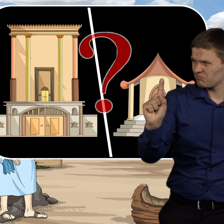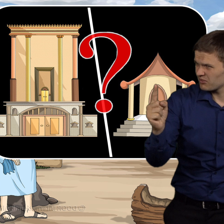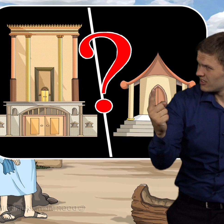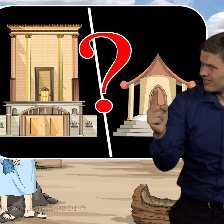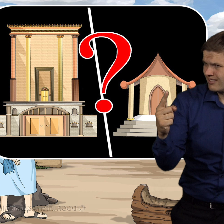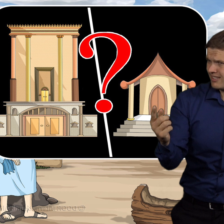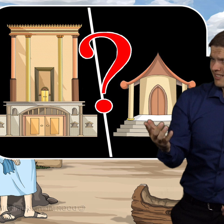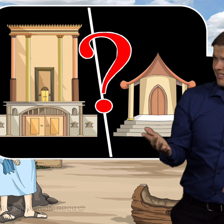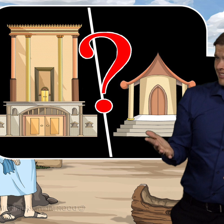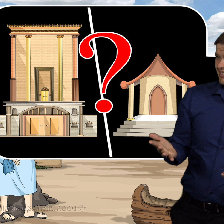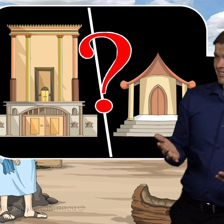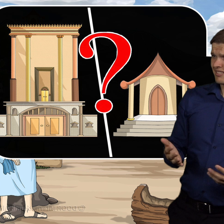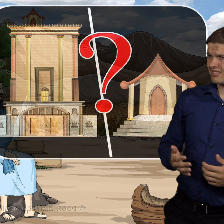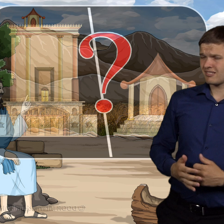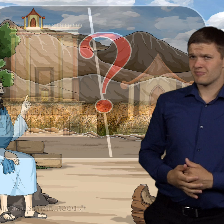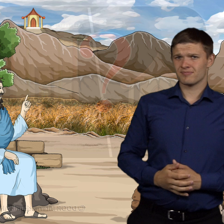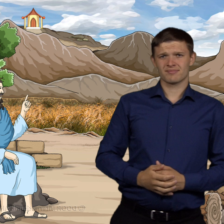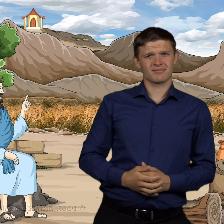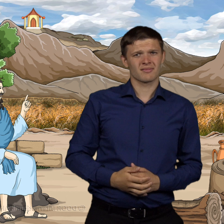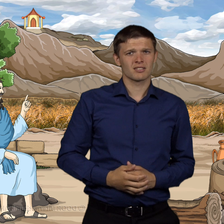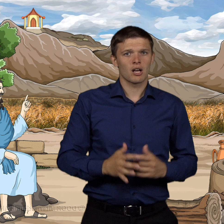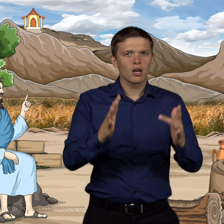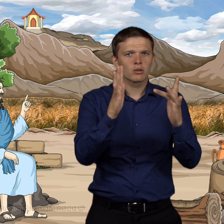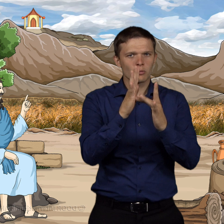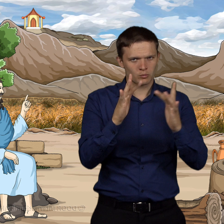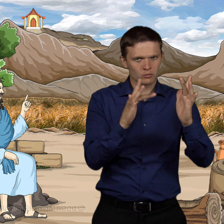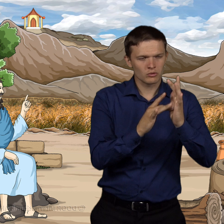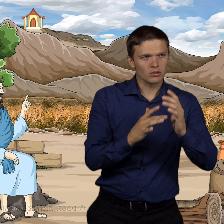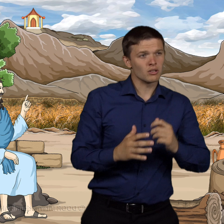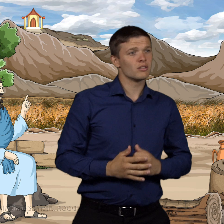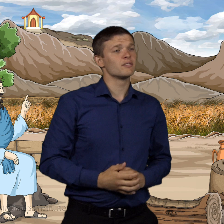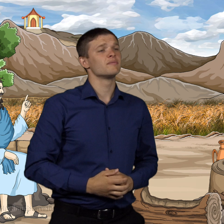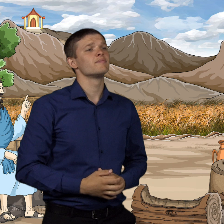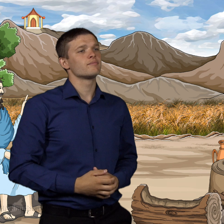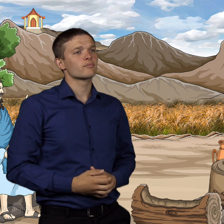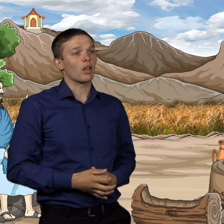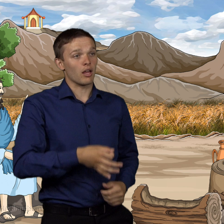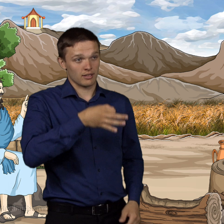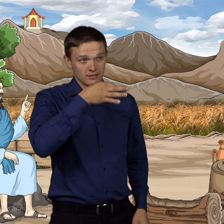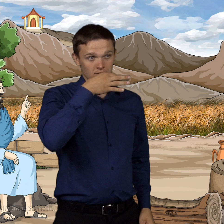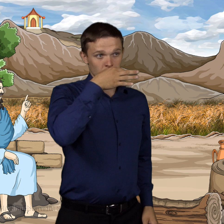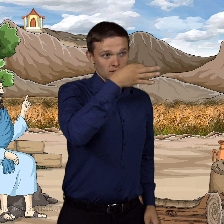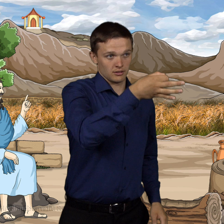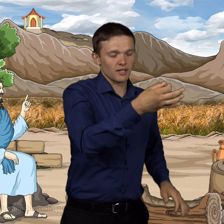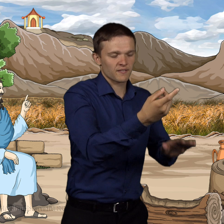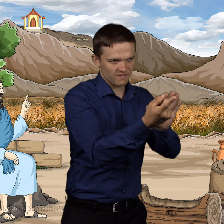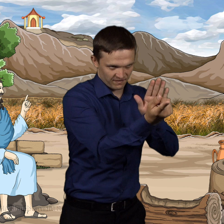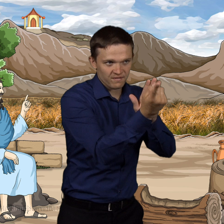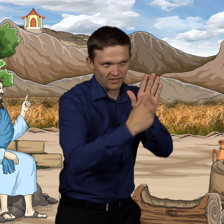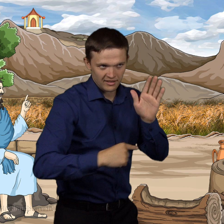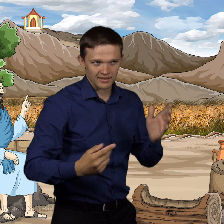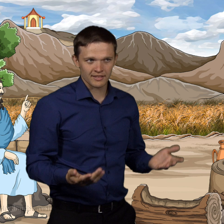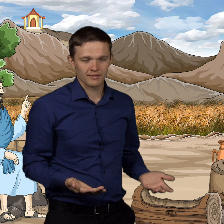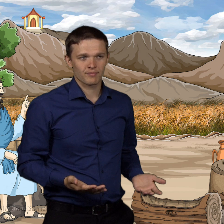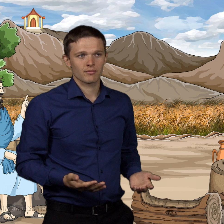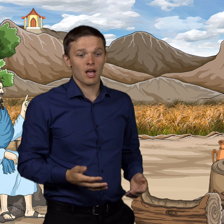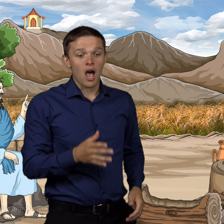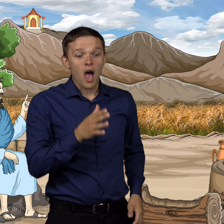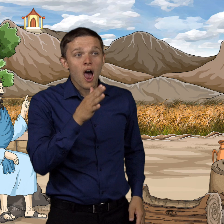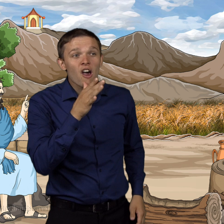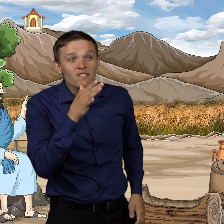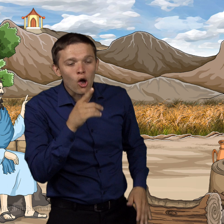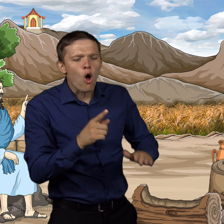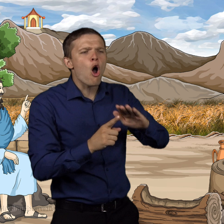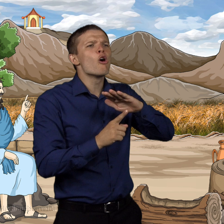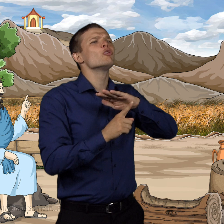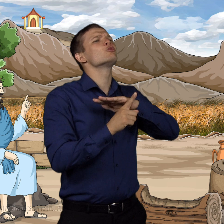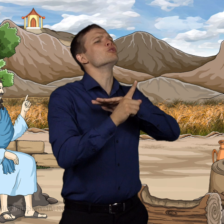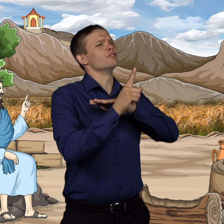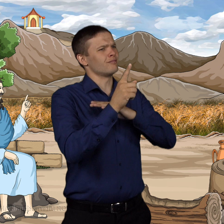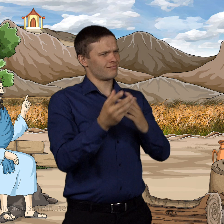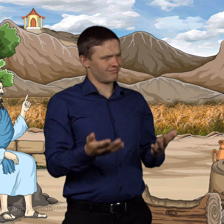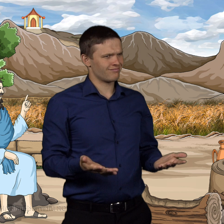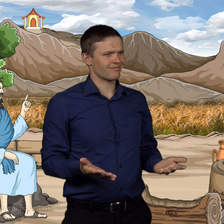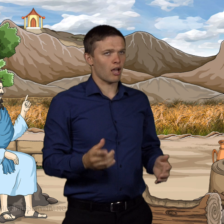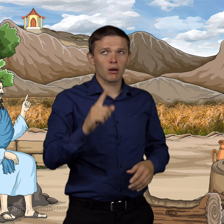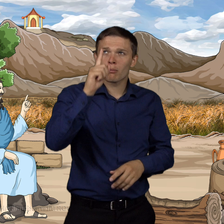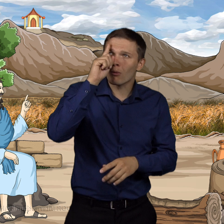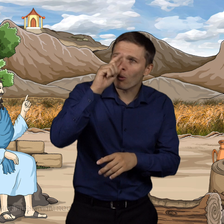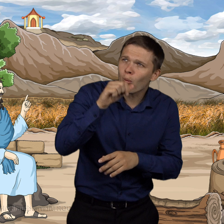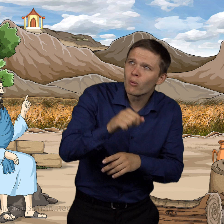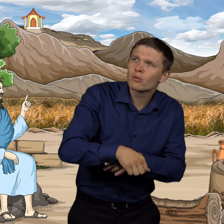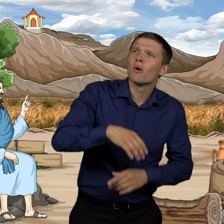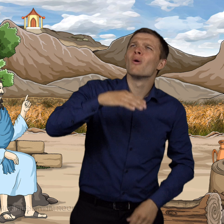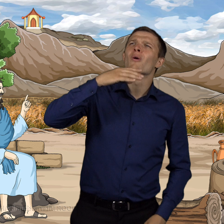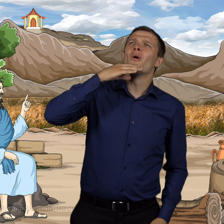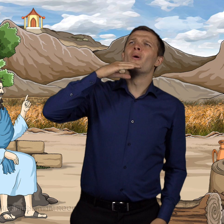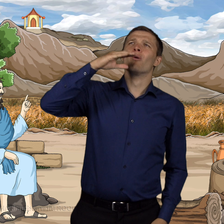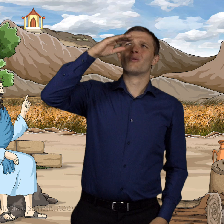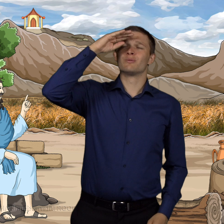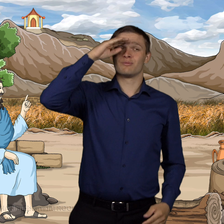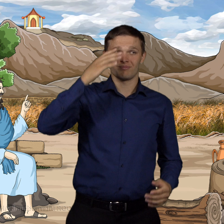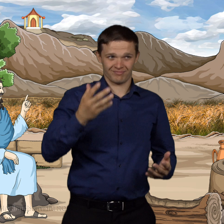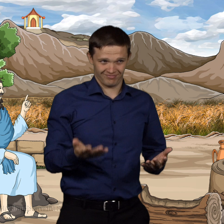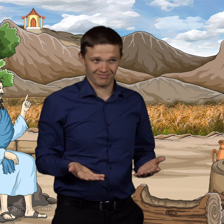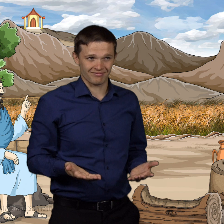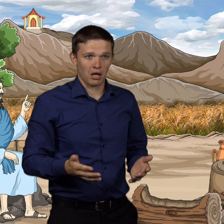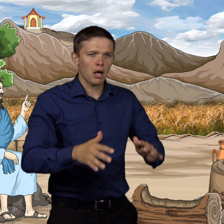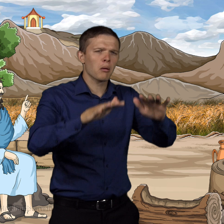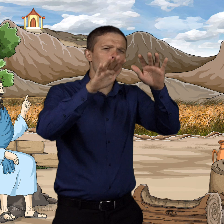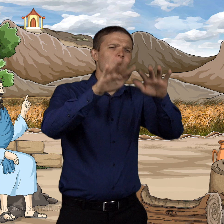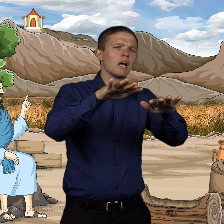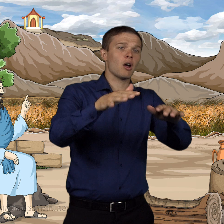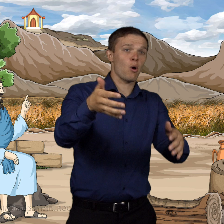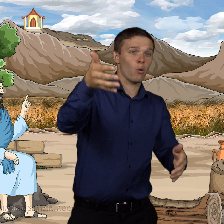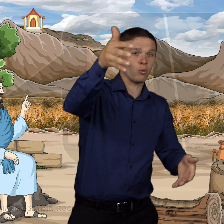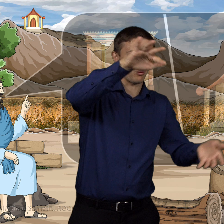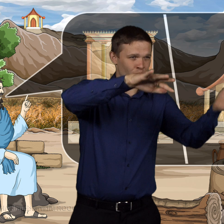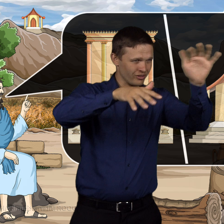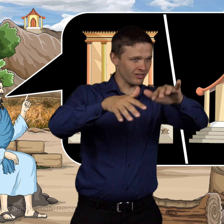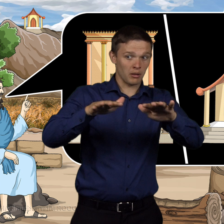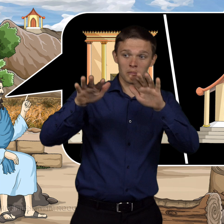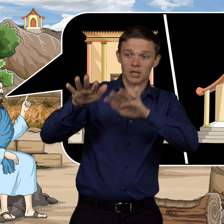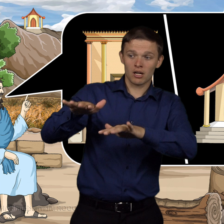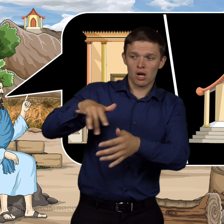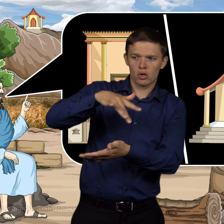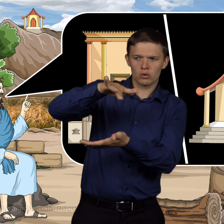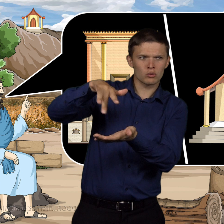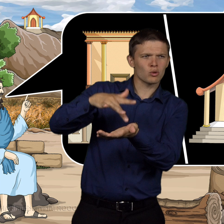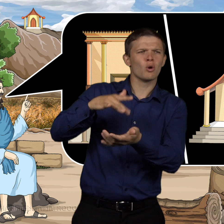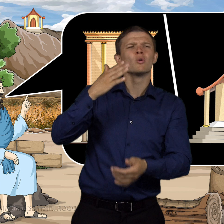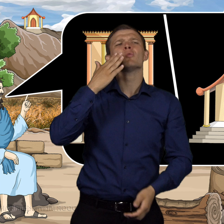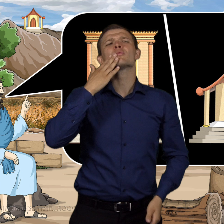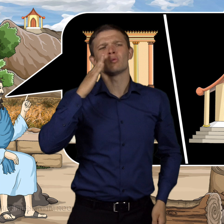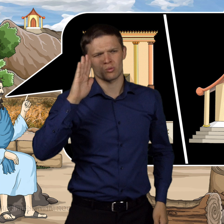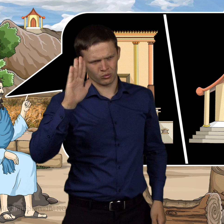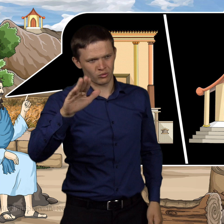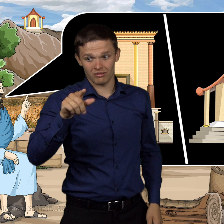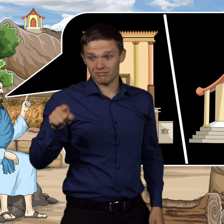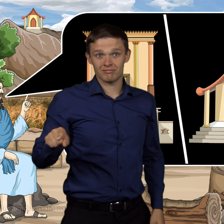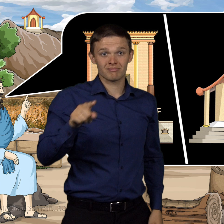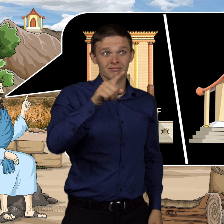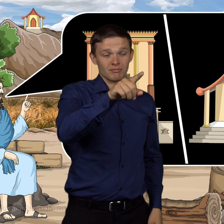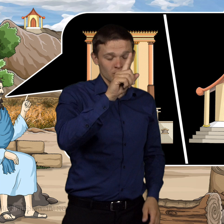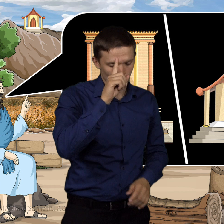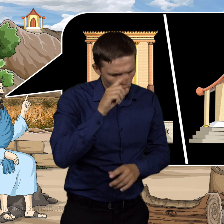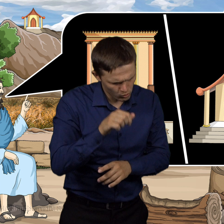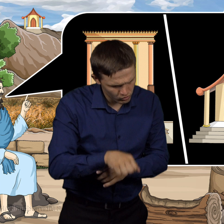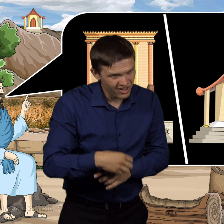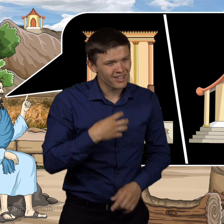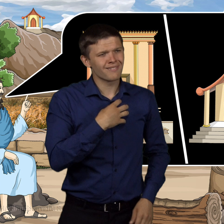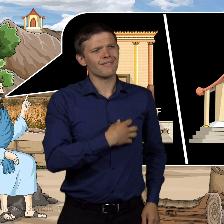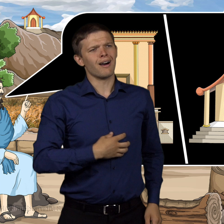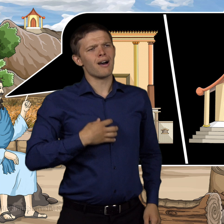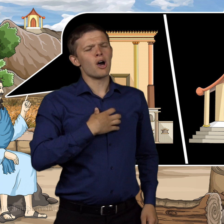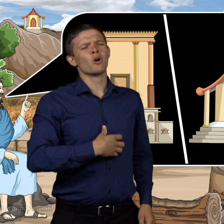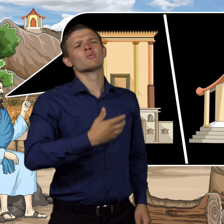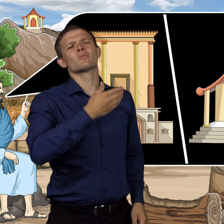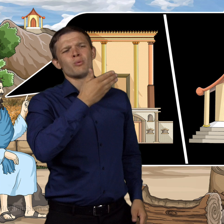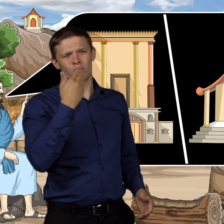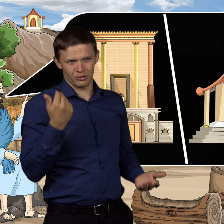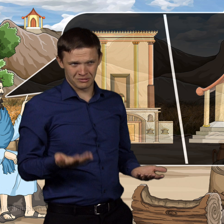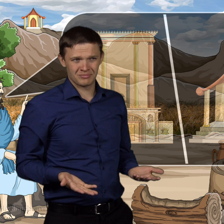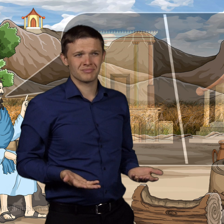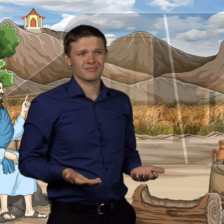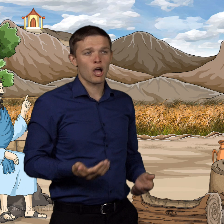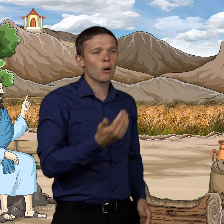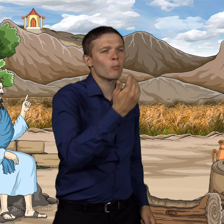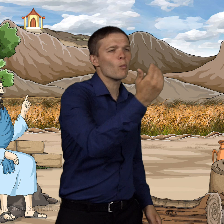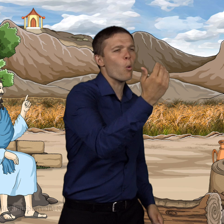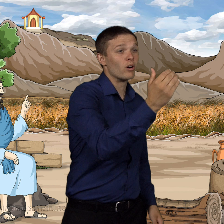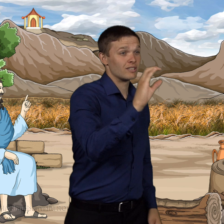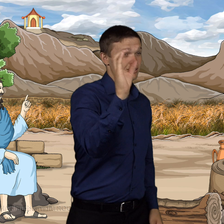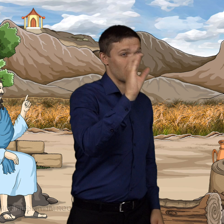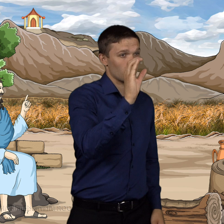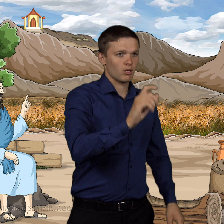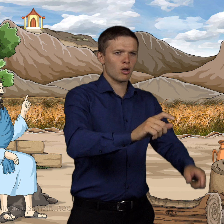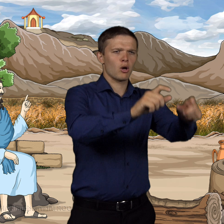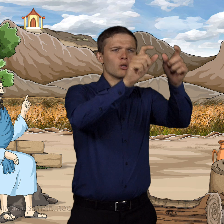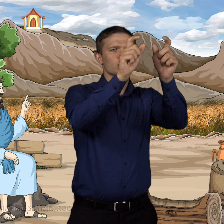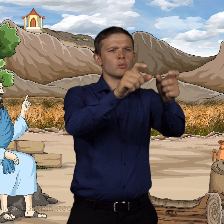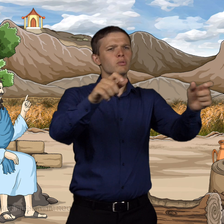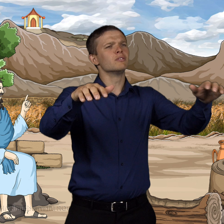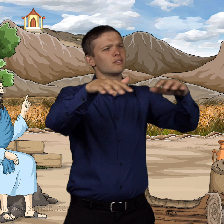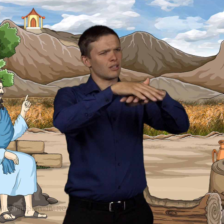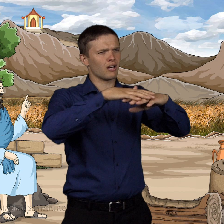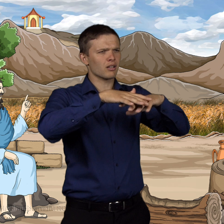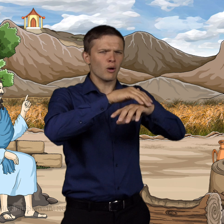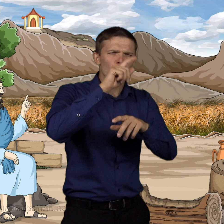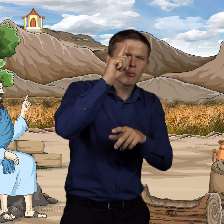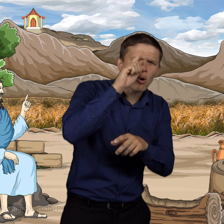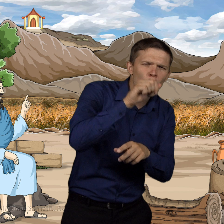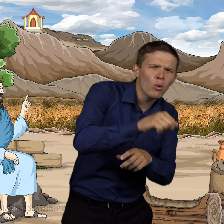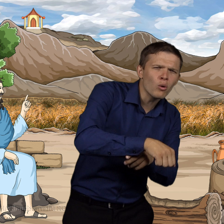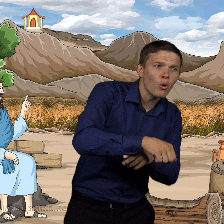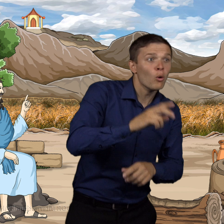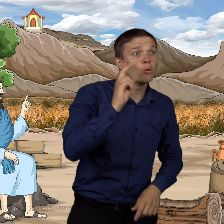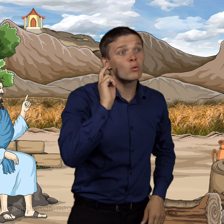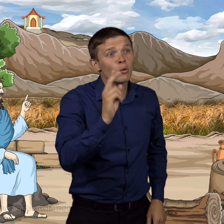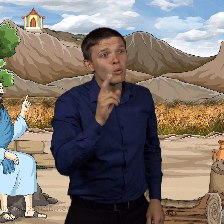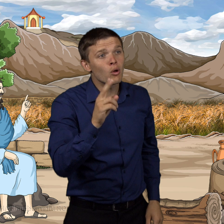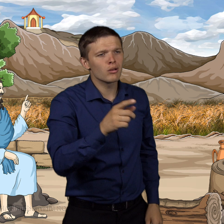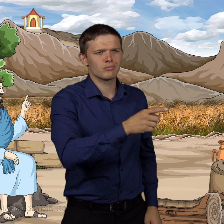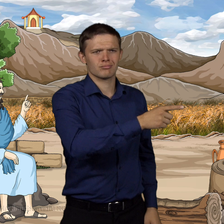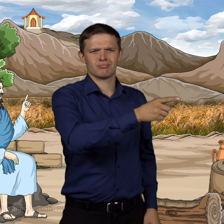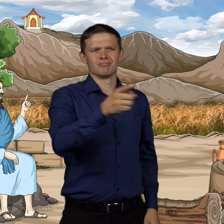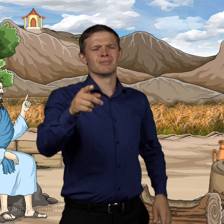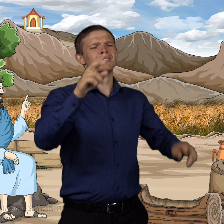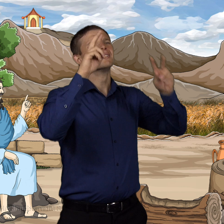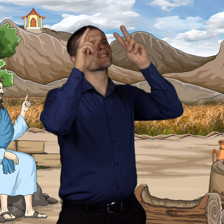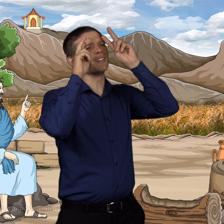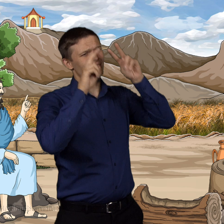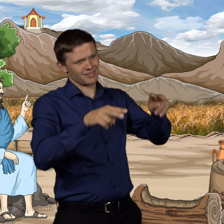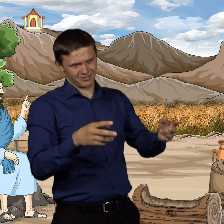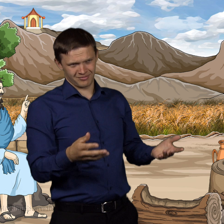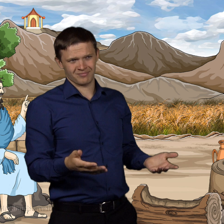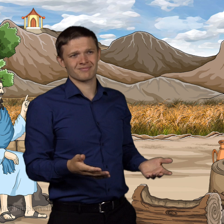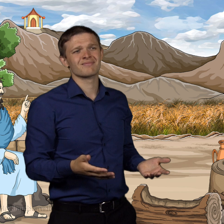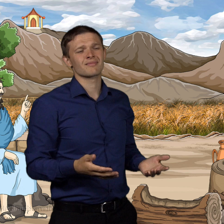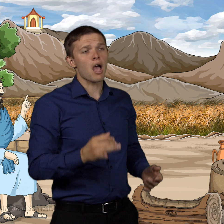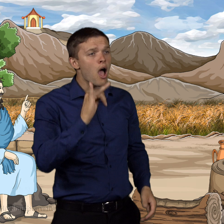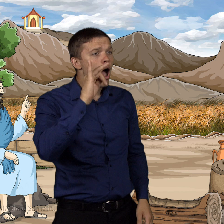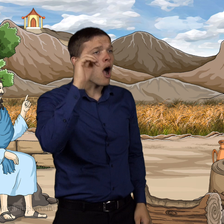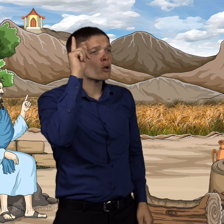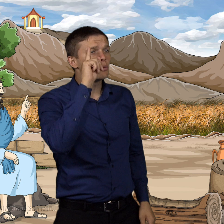“Believe Me, woman,” Jesus replied, “a time is coming when you will worship the Father neither on this mountain nor in Jerusalem.